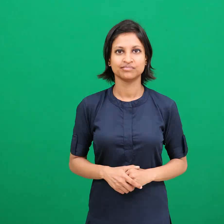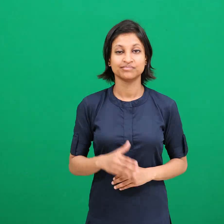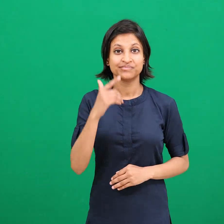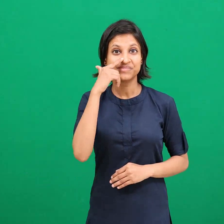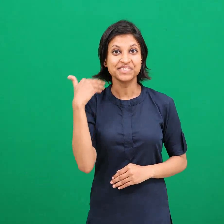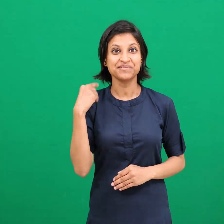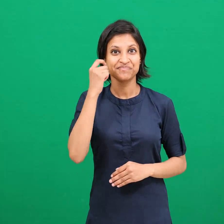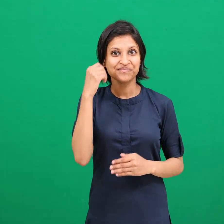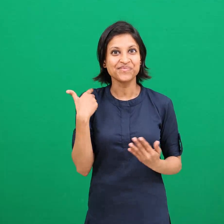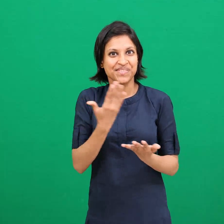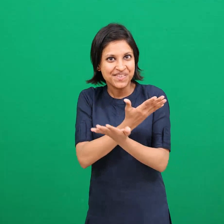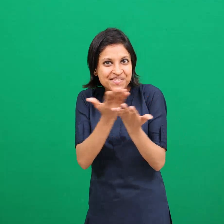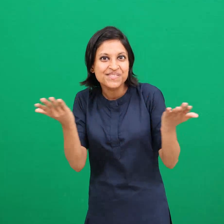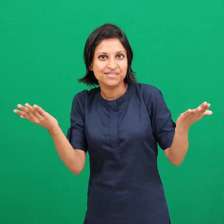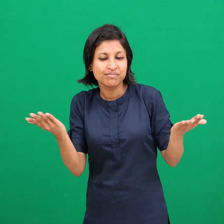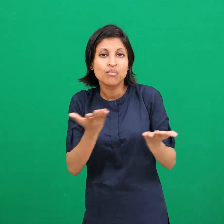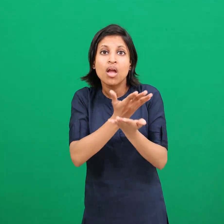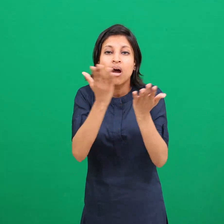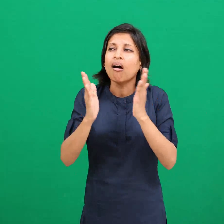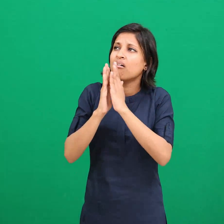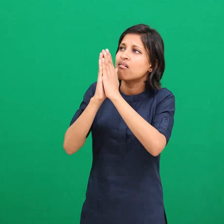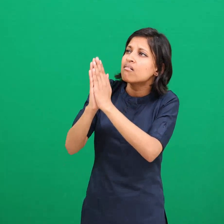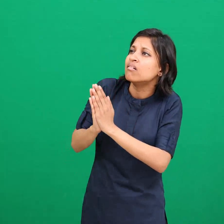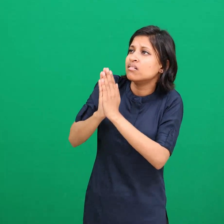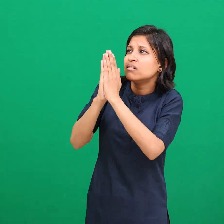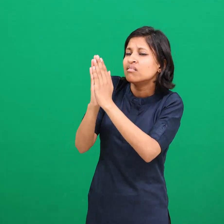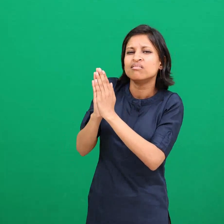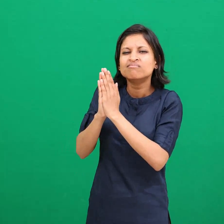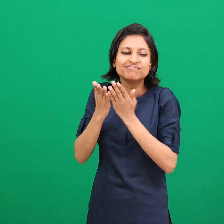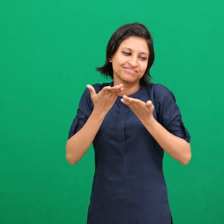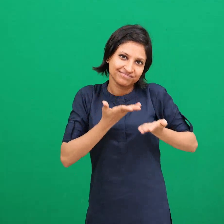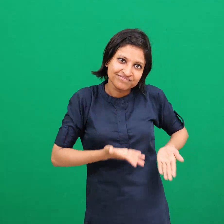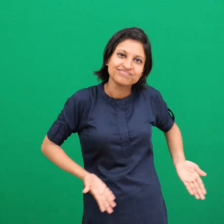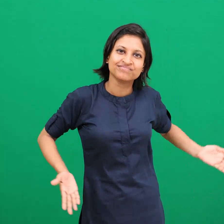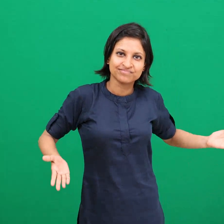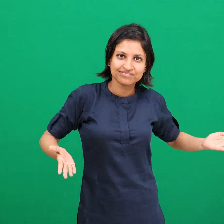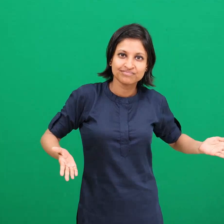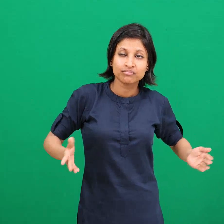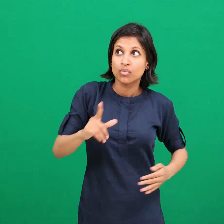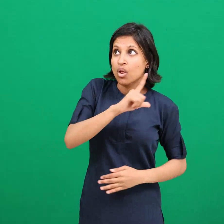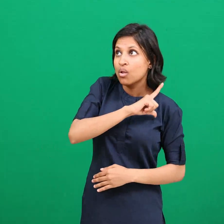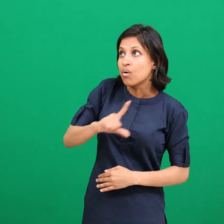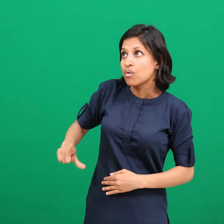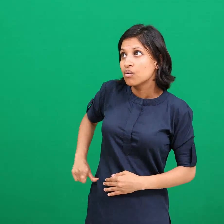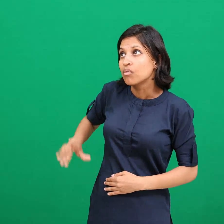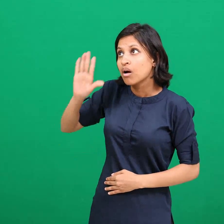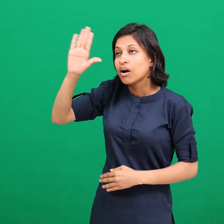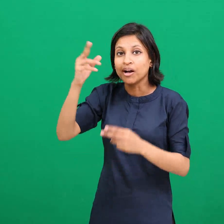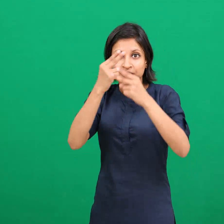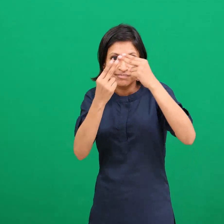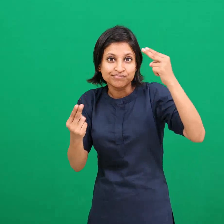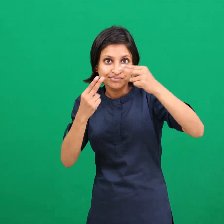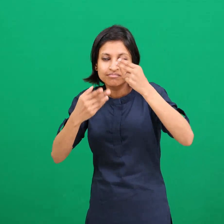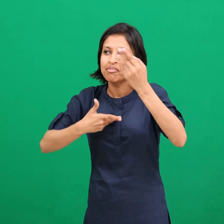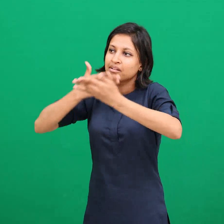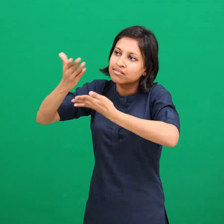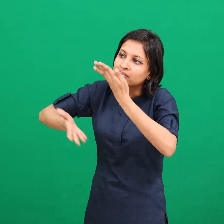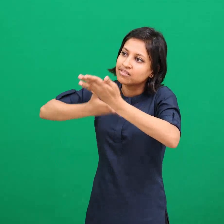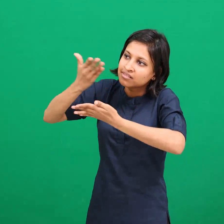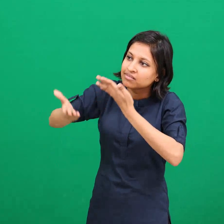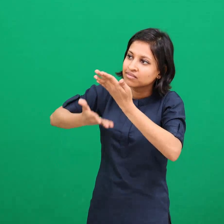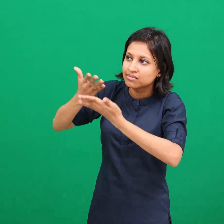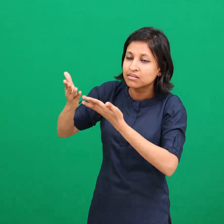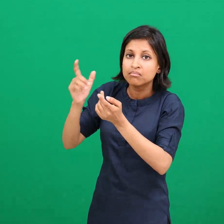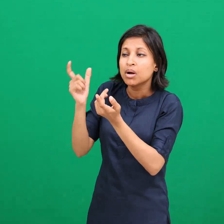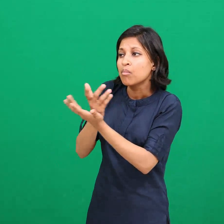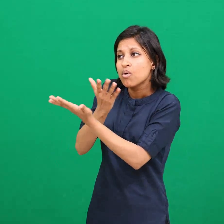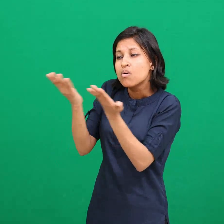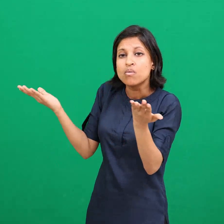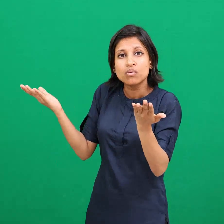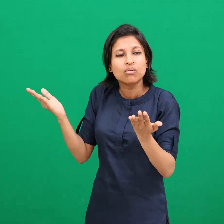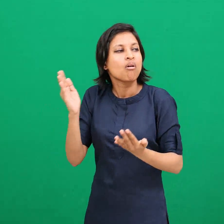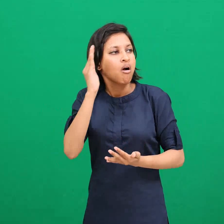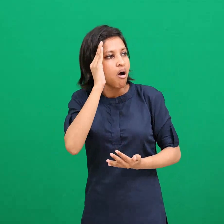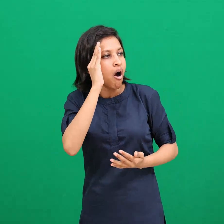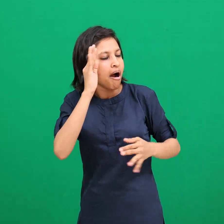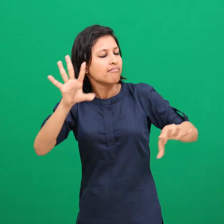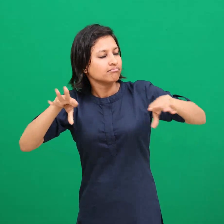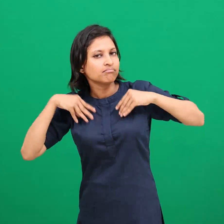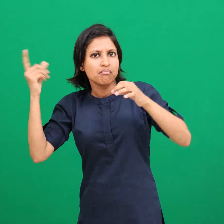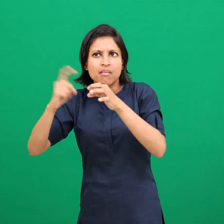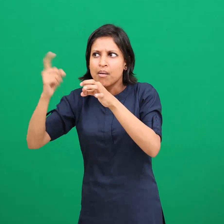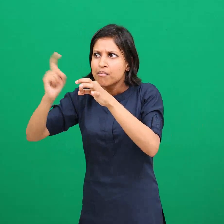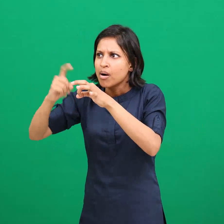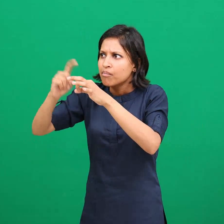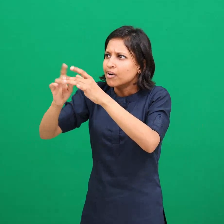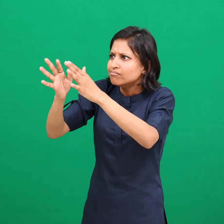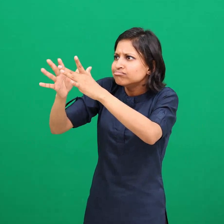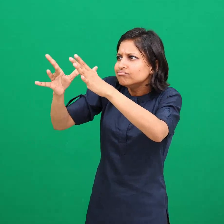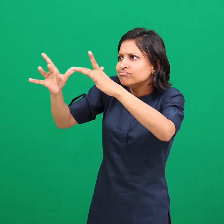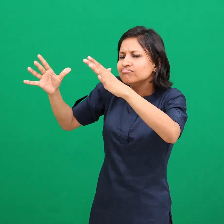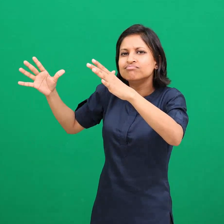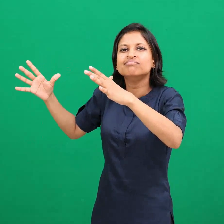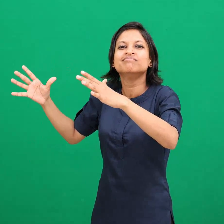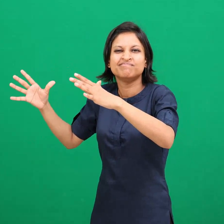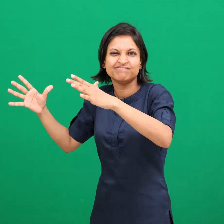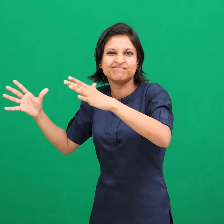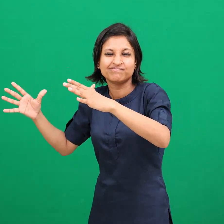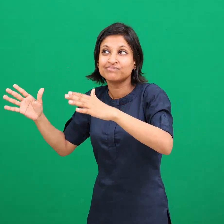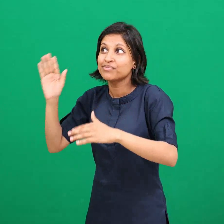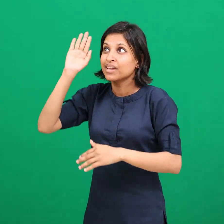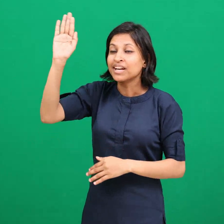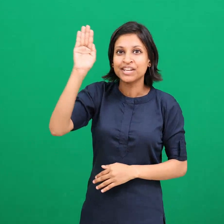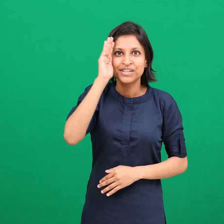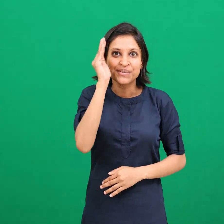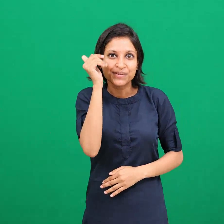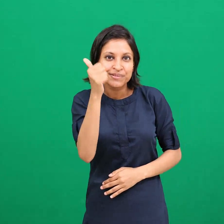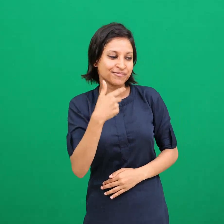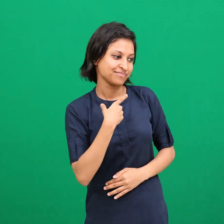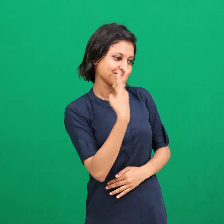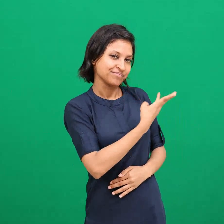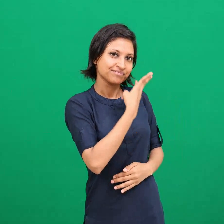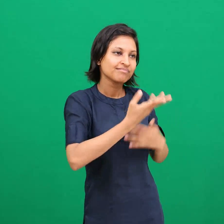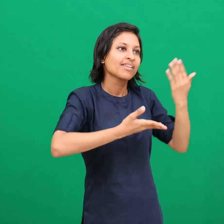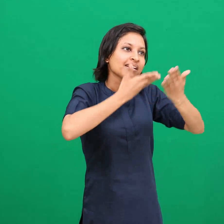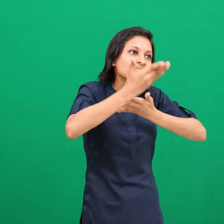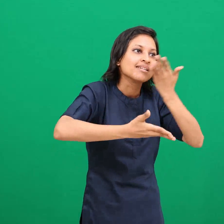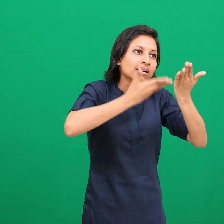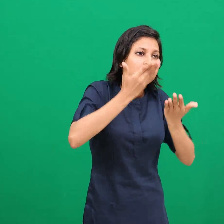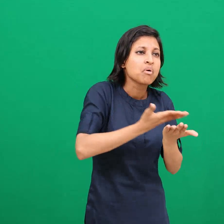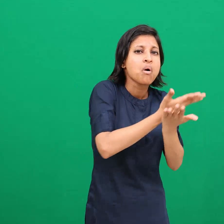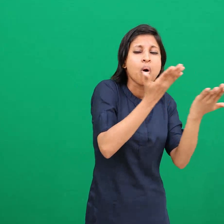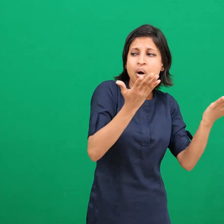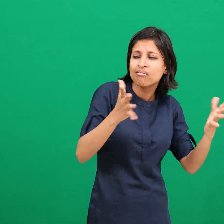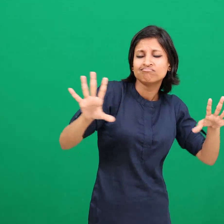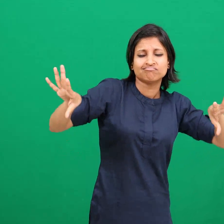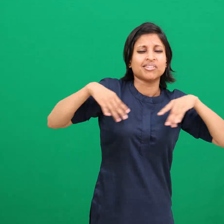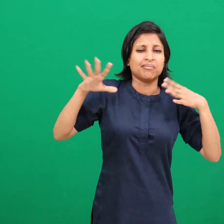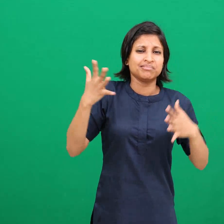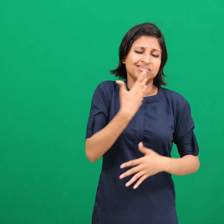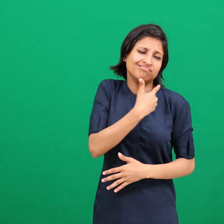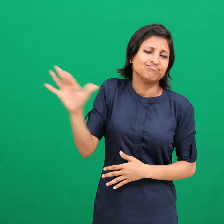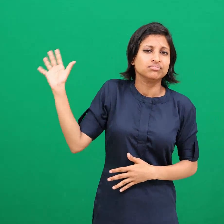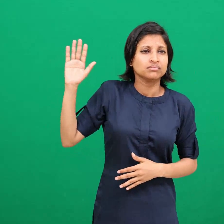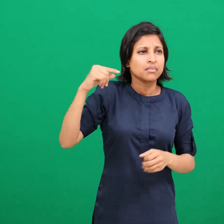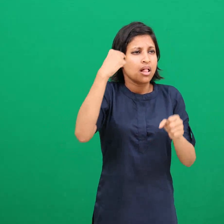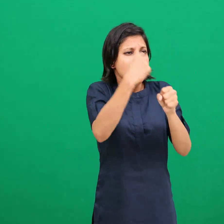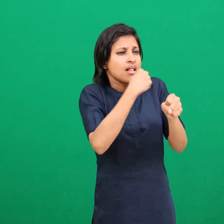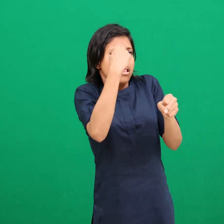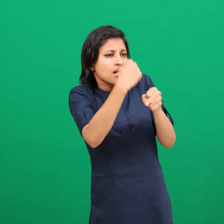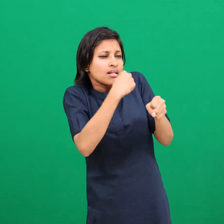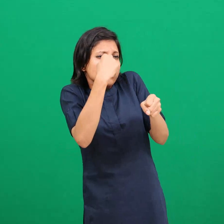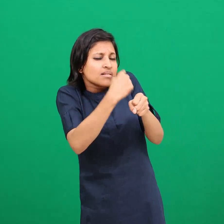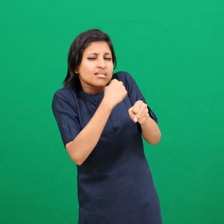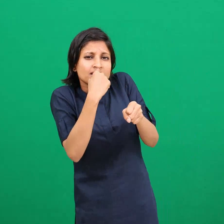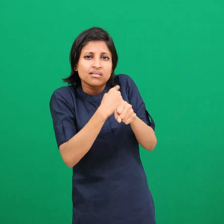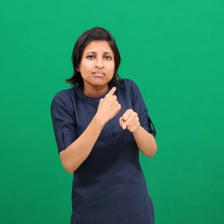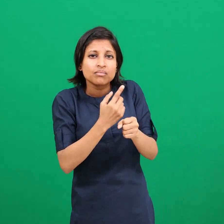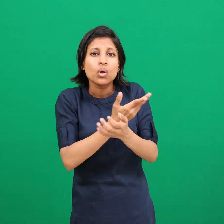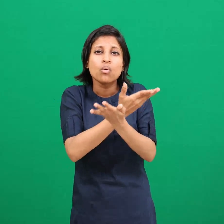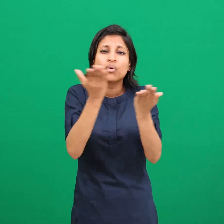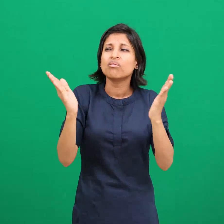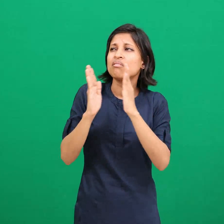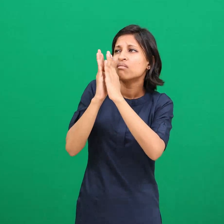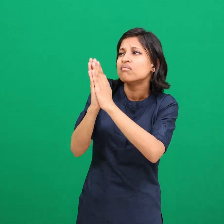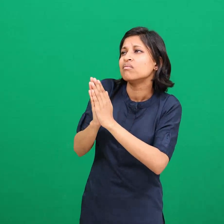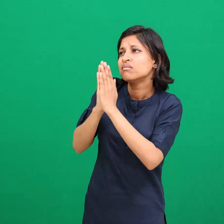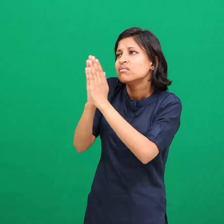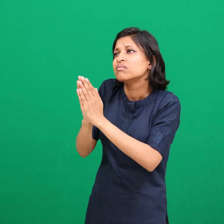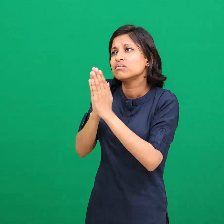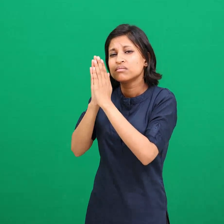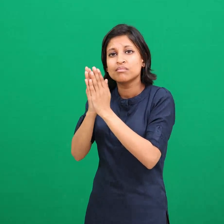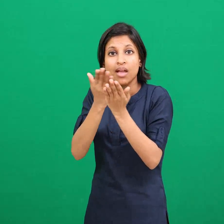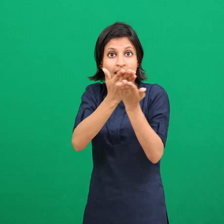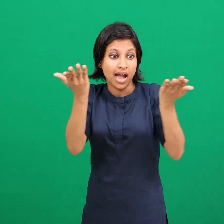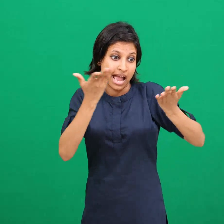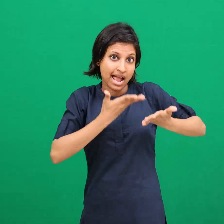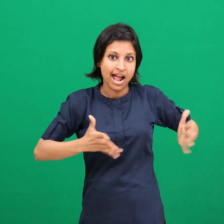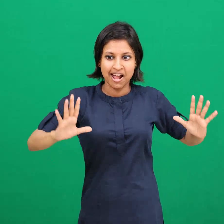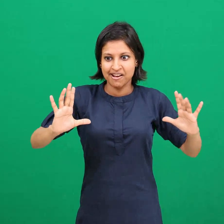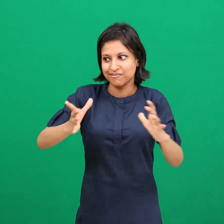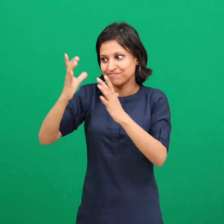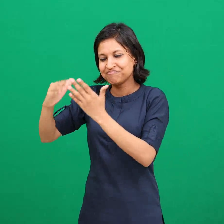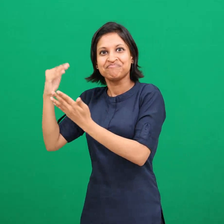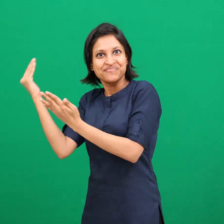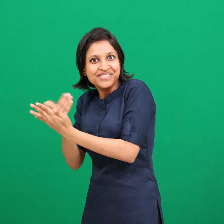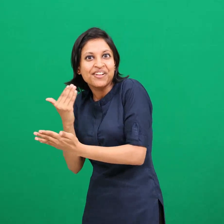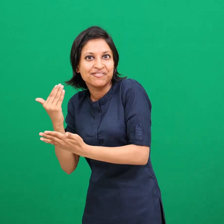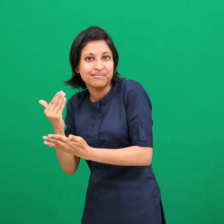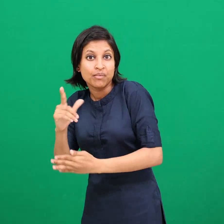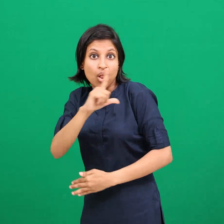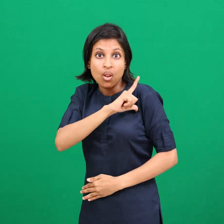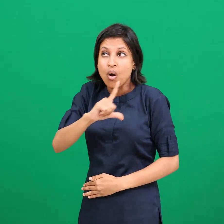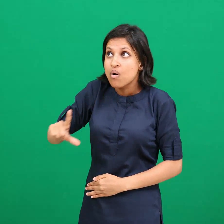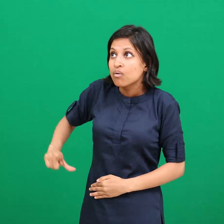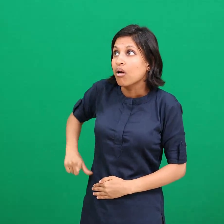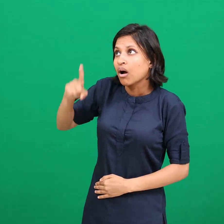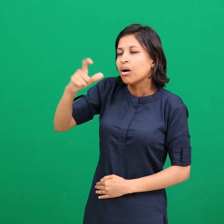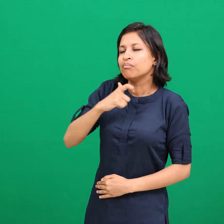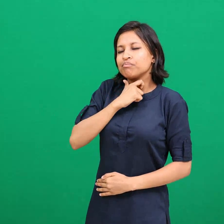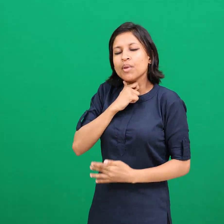Finally, brothers, pray for us, that the word of the Lord may spread quickly and be held in honor, just as it was with you.